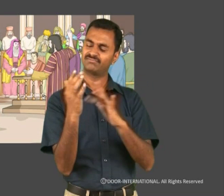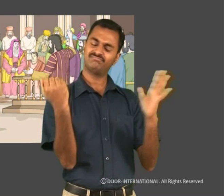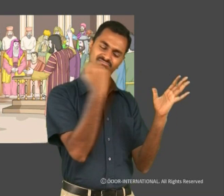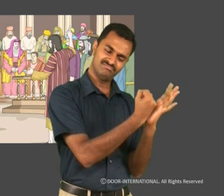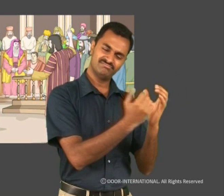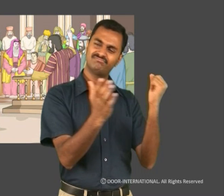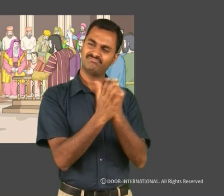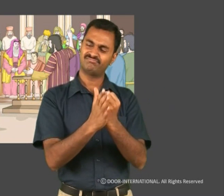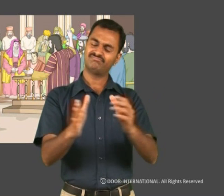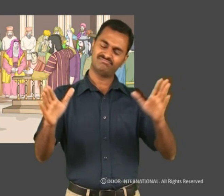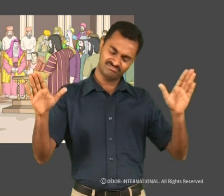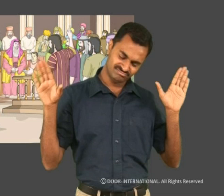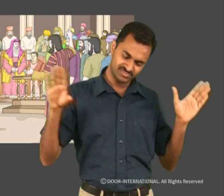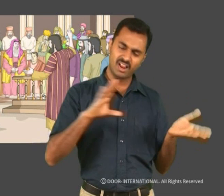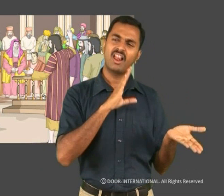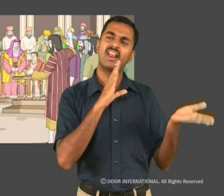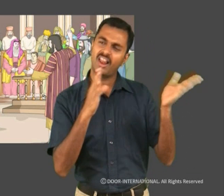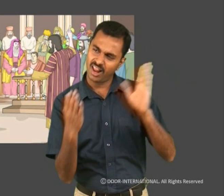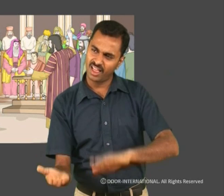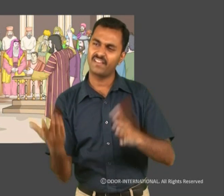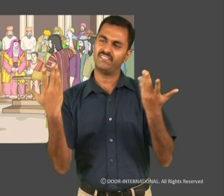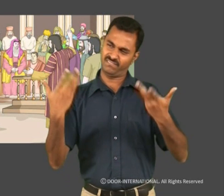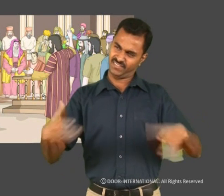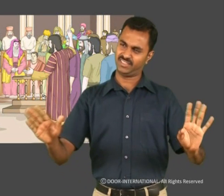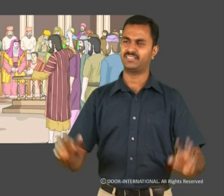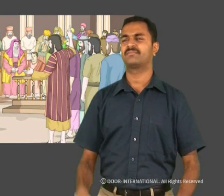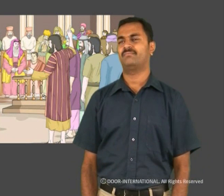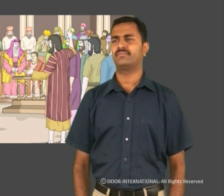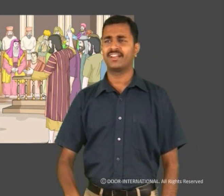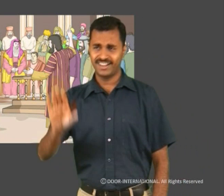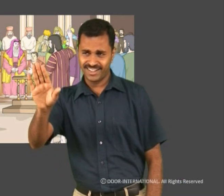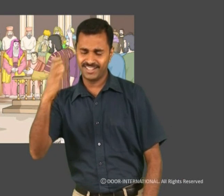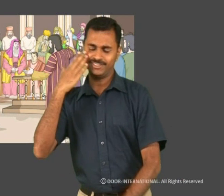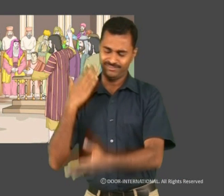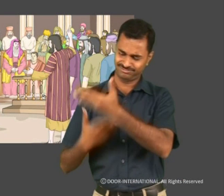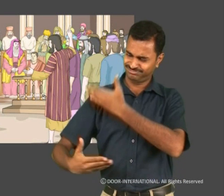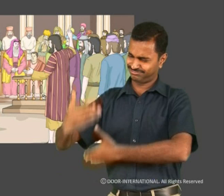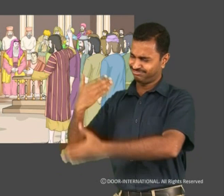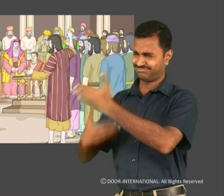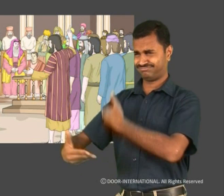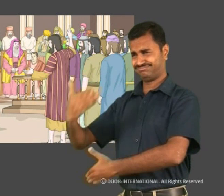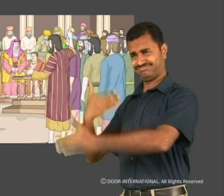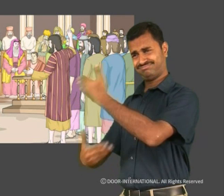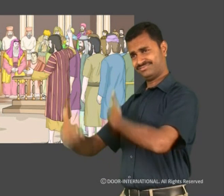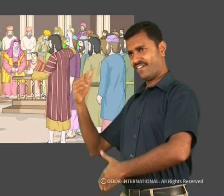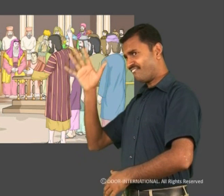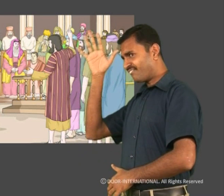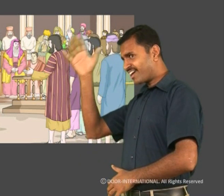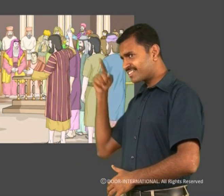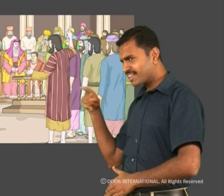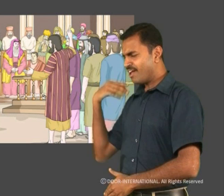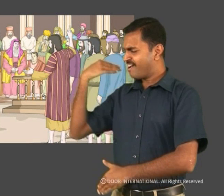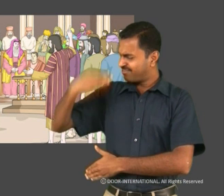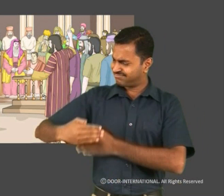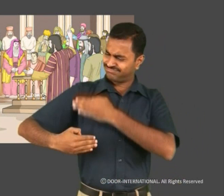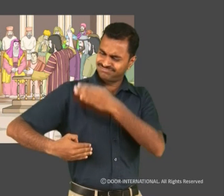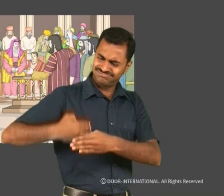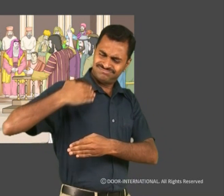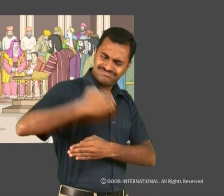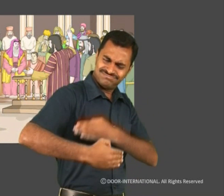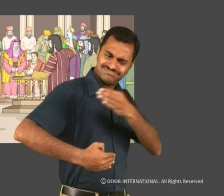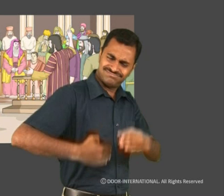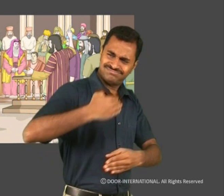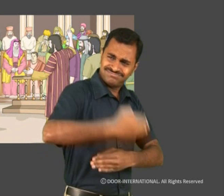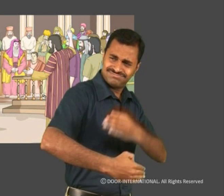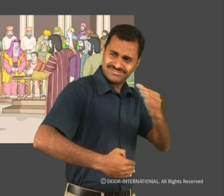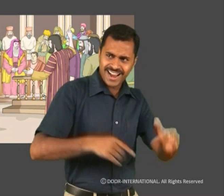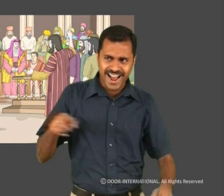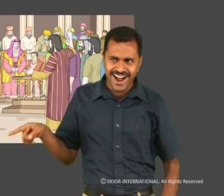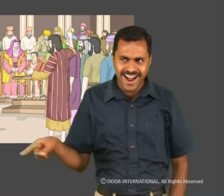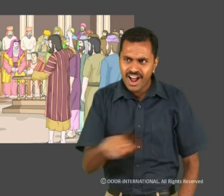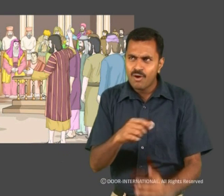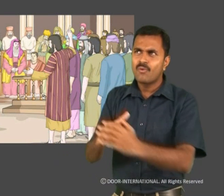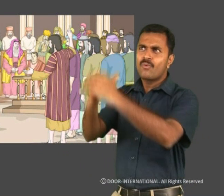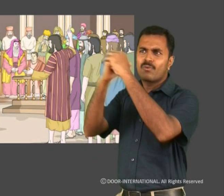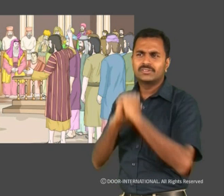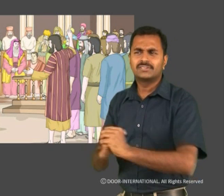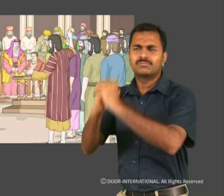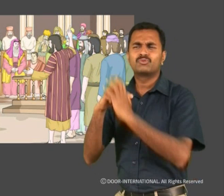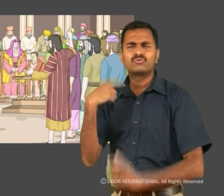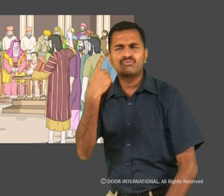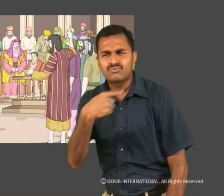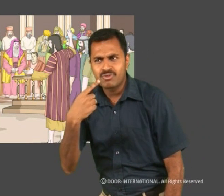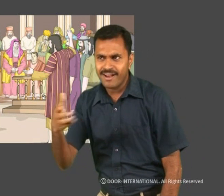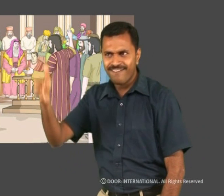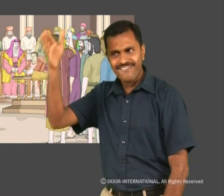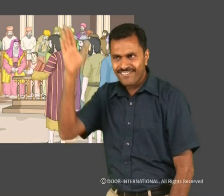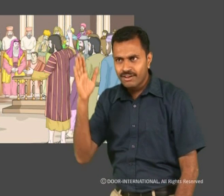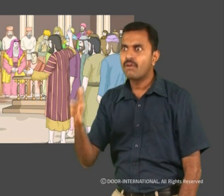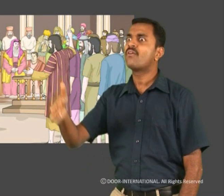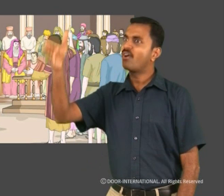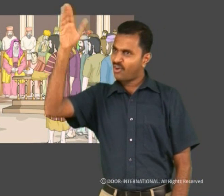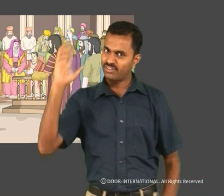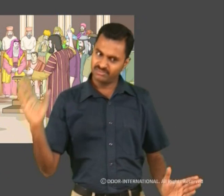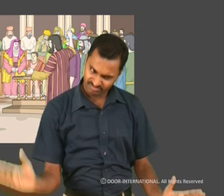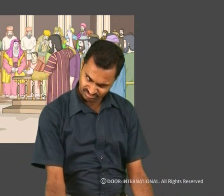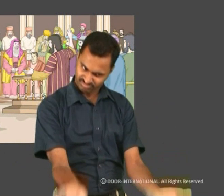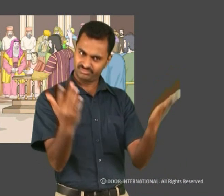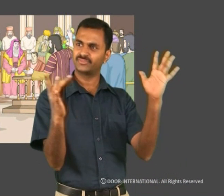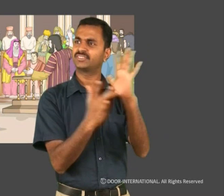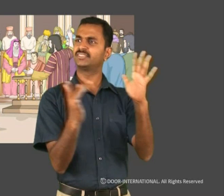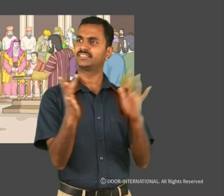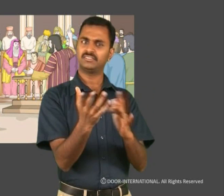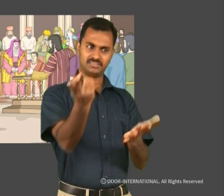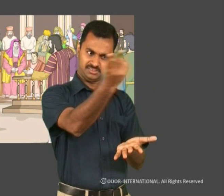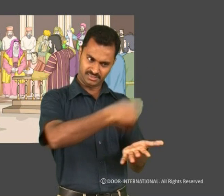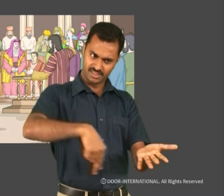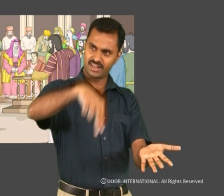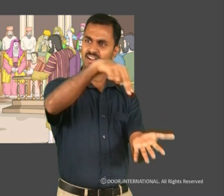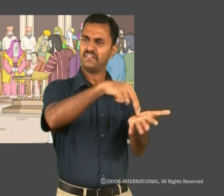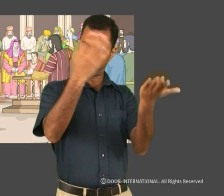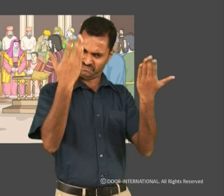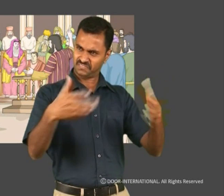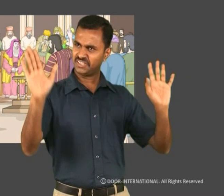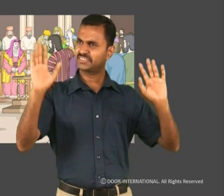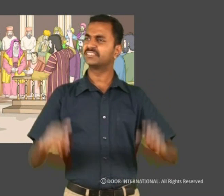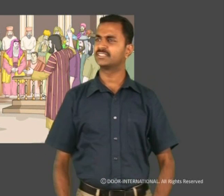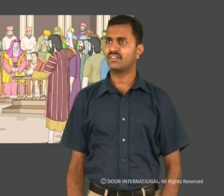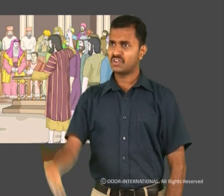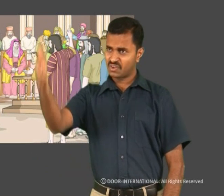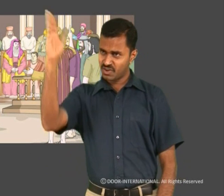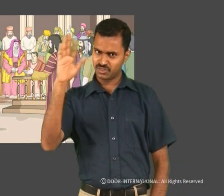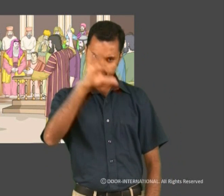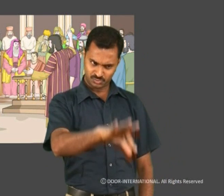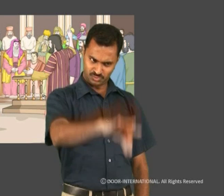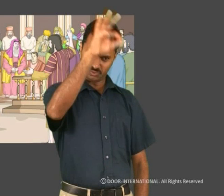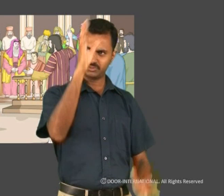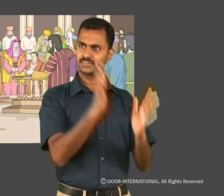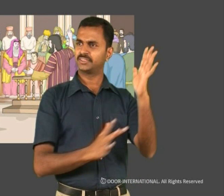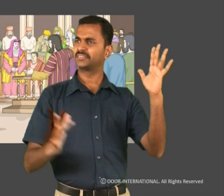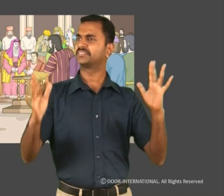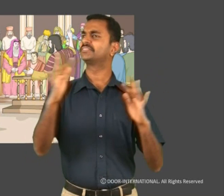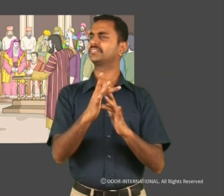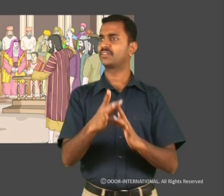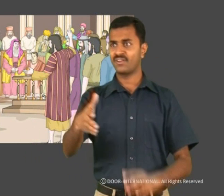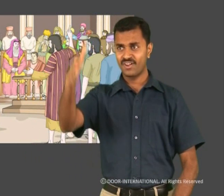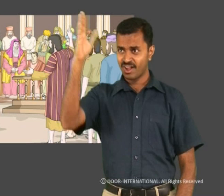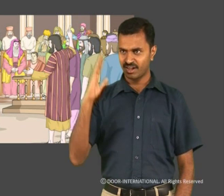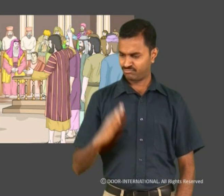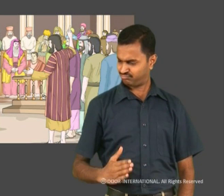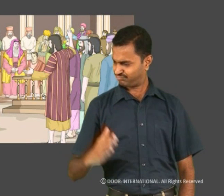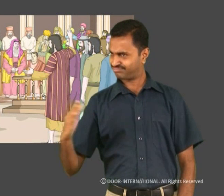The God of our fathers raised up Jesus, whom you had killed by hanging Him on a tree.